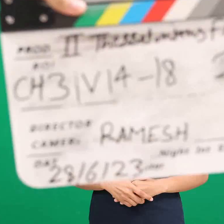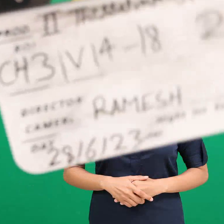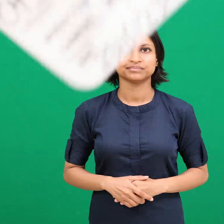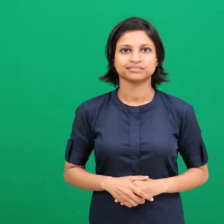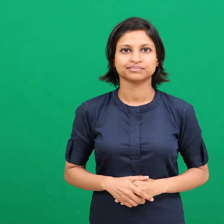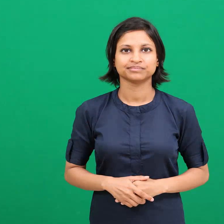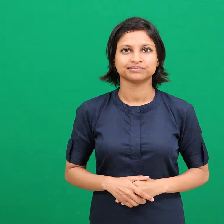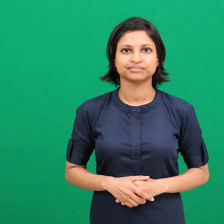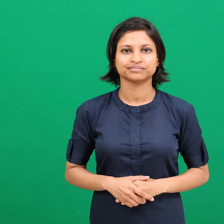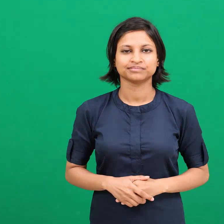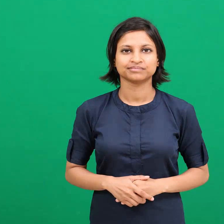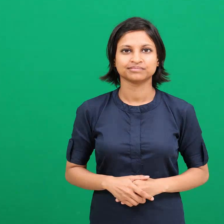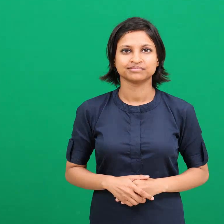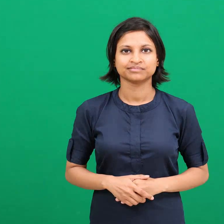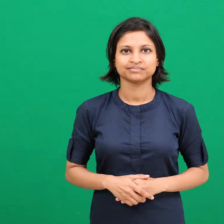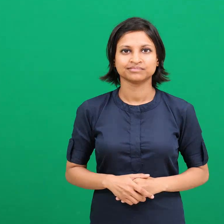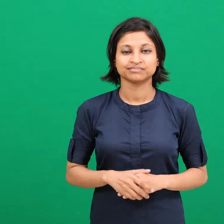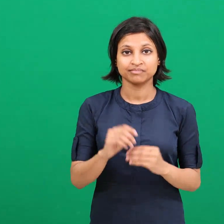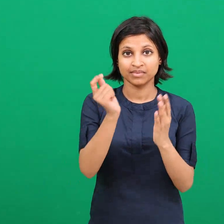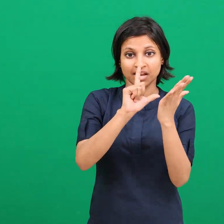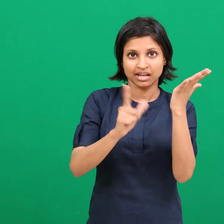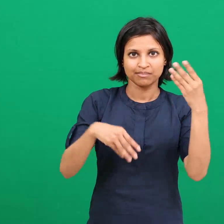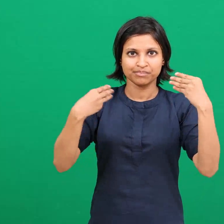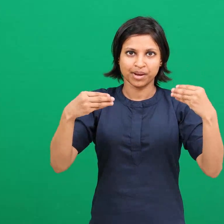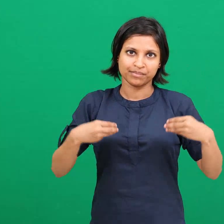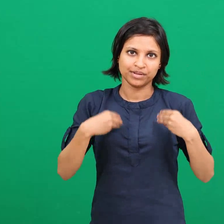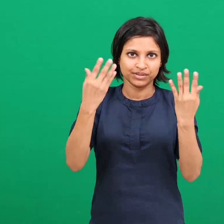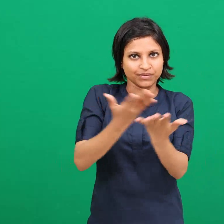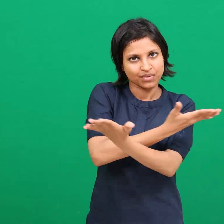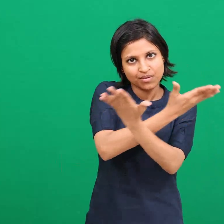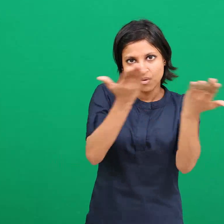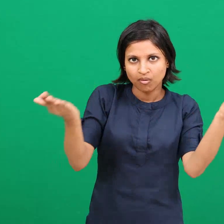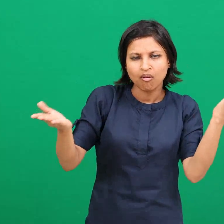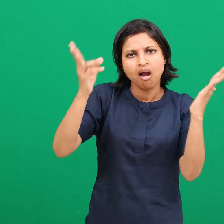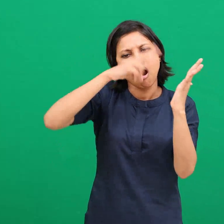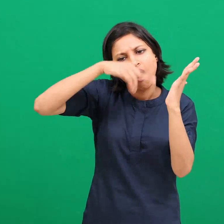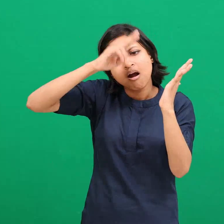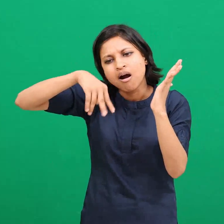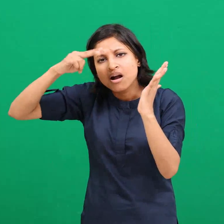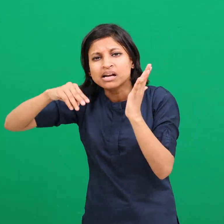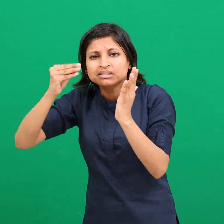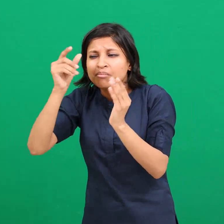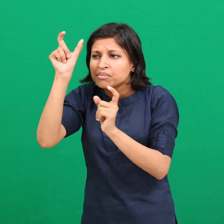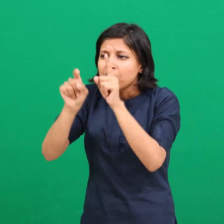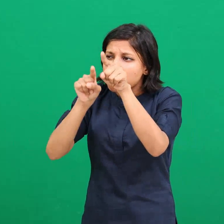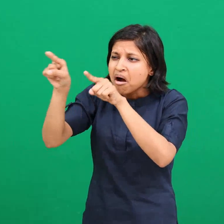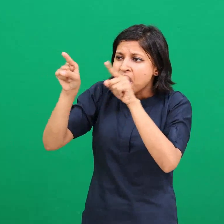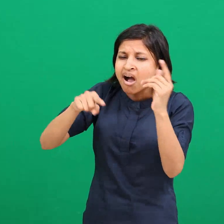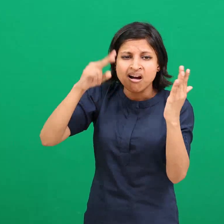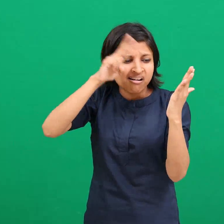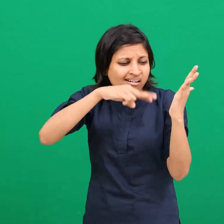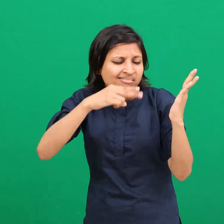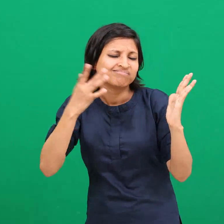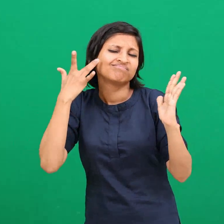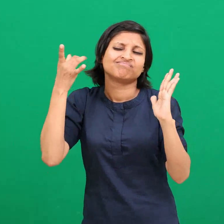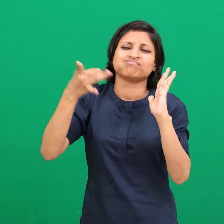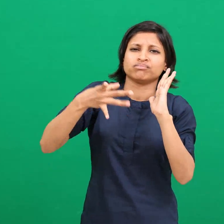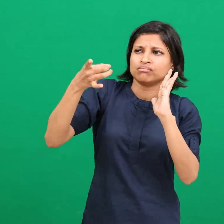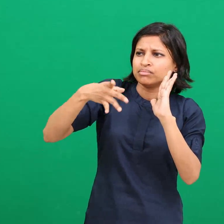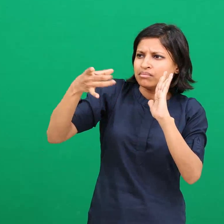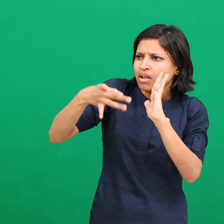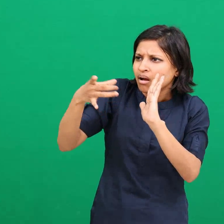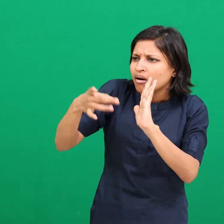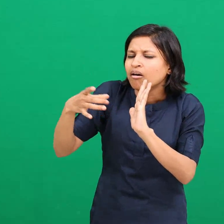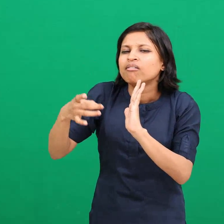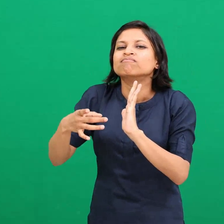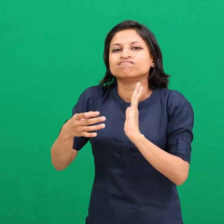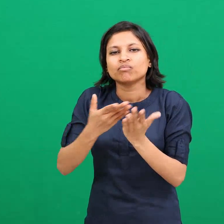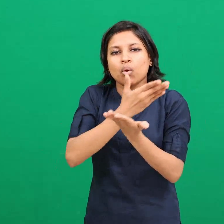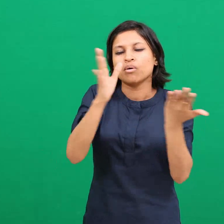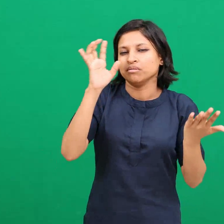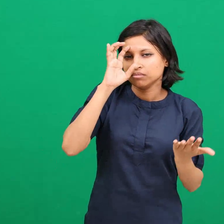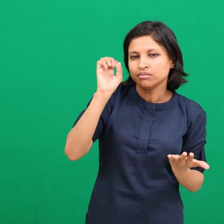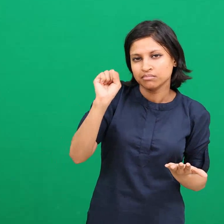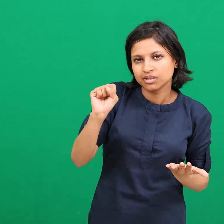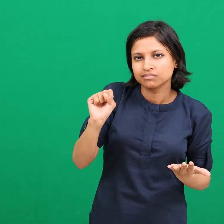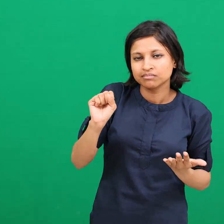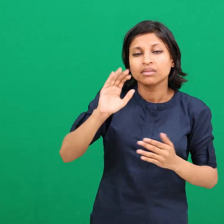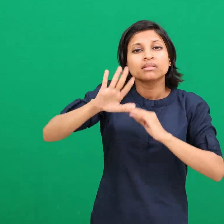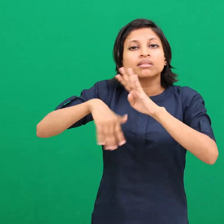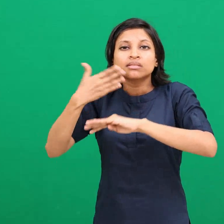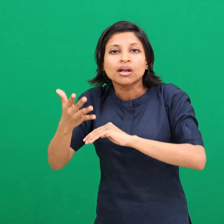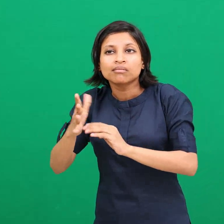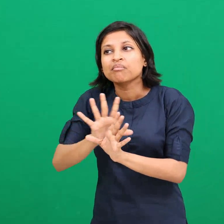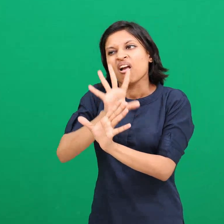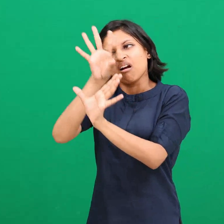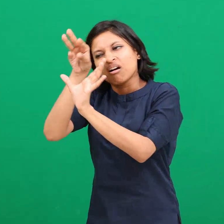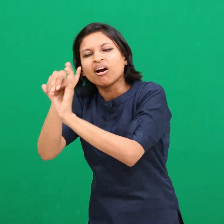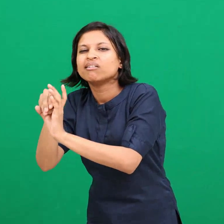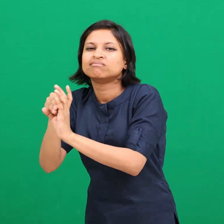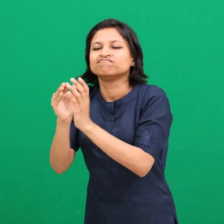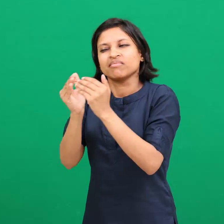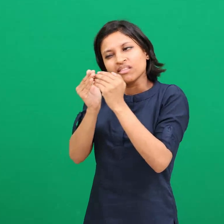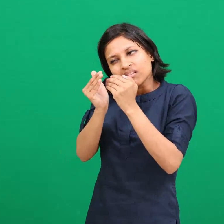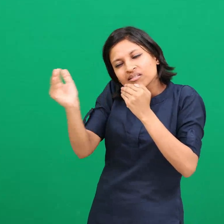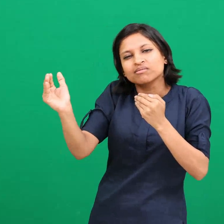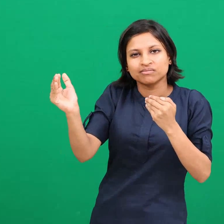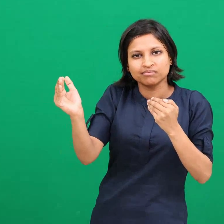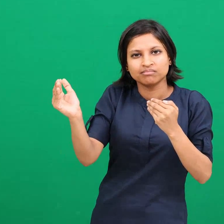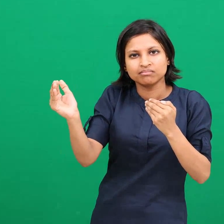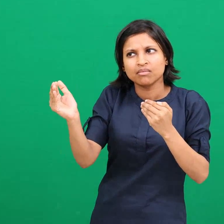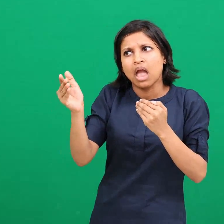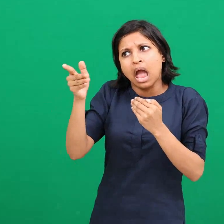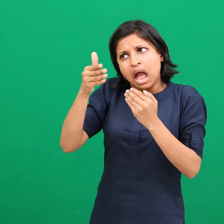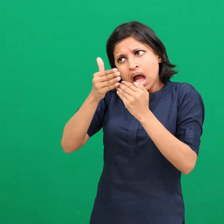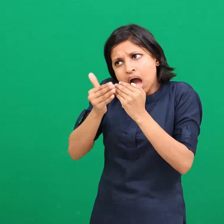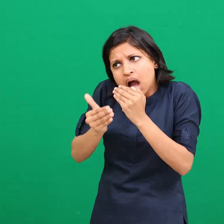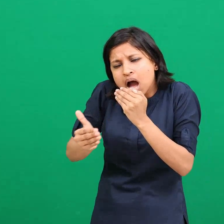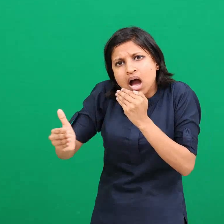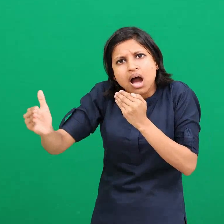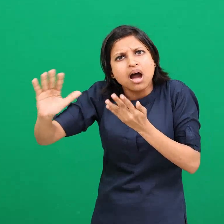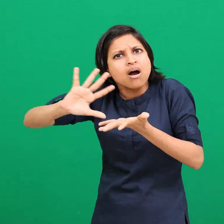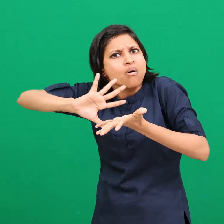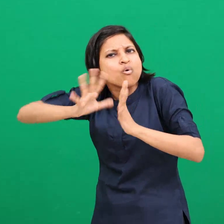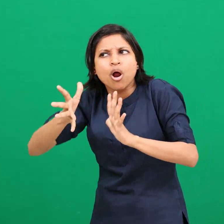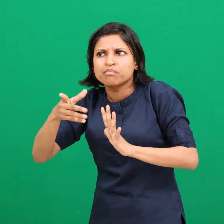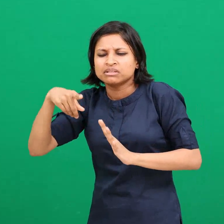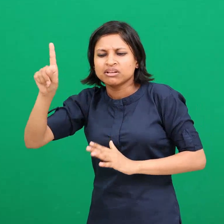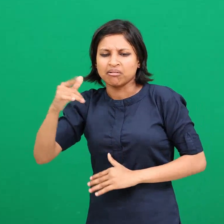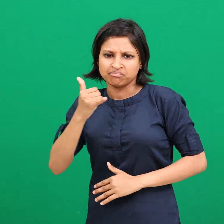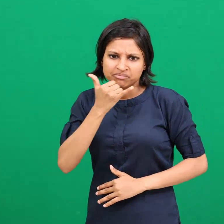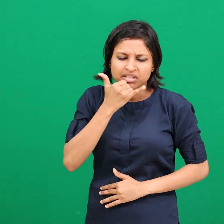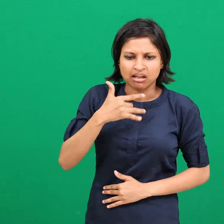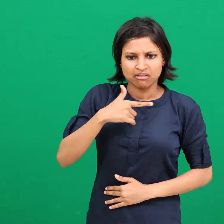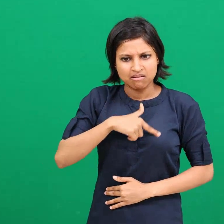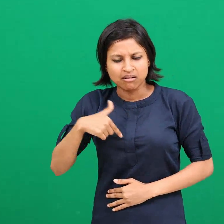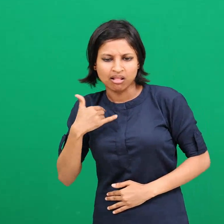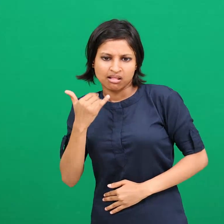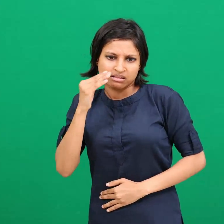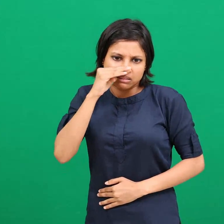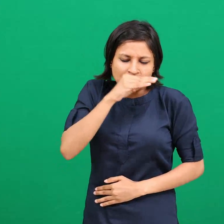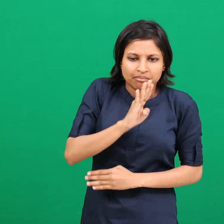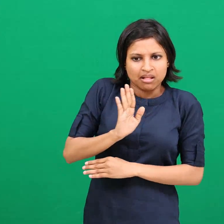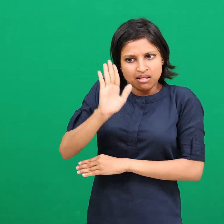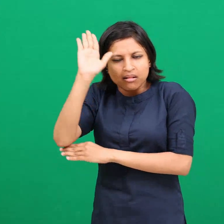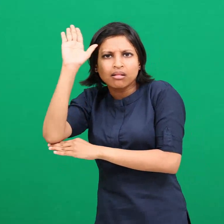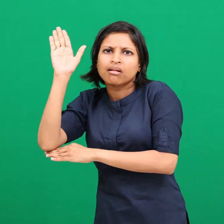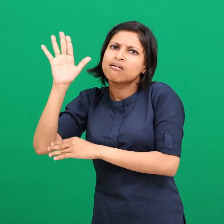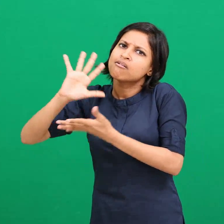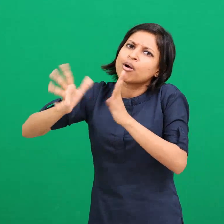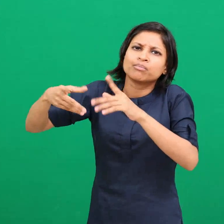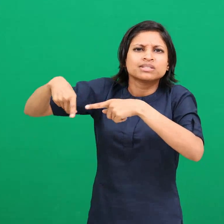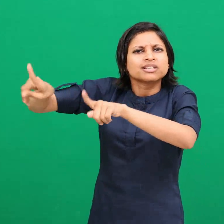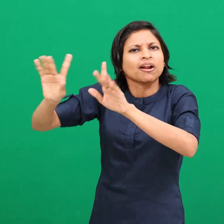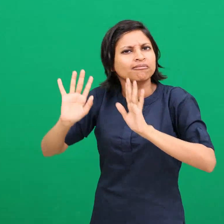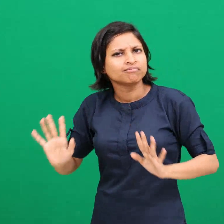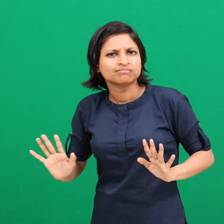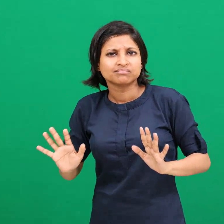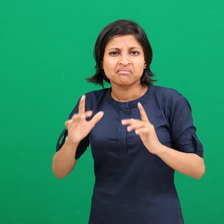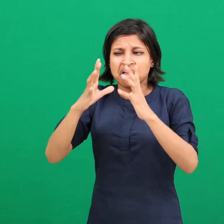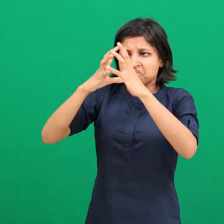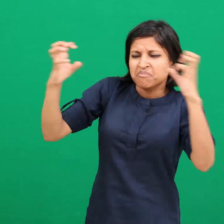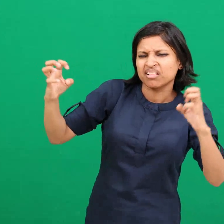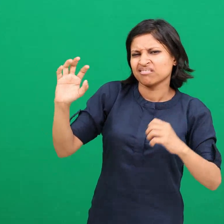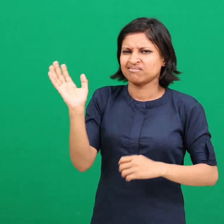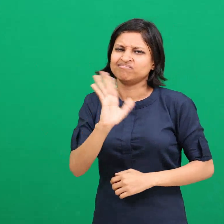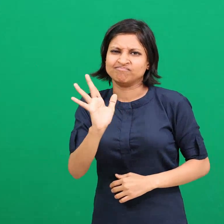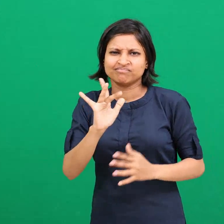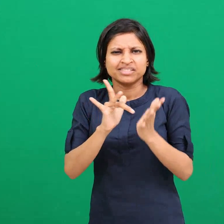Take note of anyone who does not obey the instructions we have given in this letter. Do not associate with him, so that he may be ashamed.